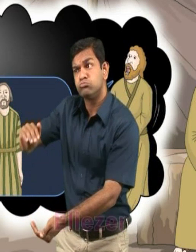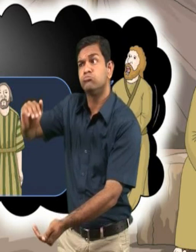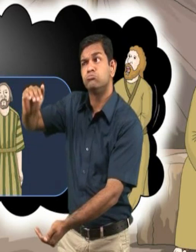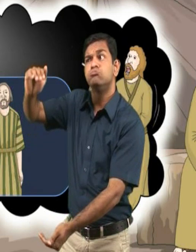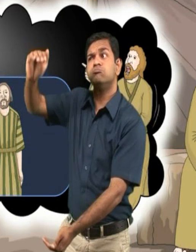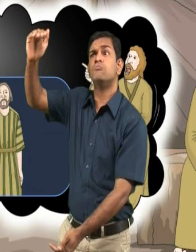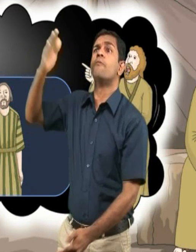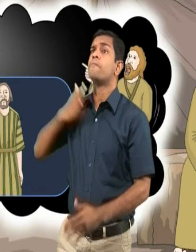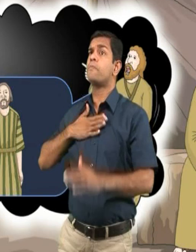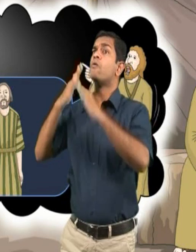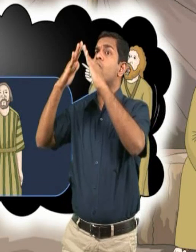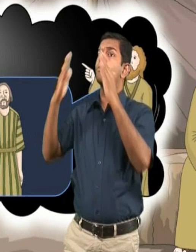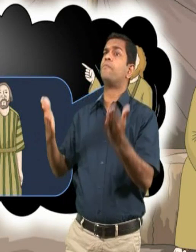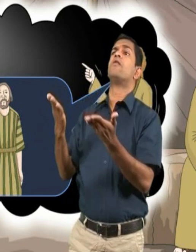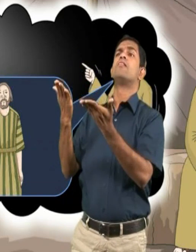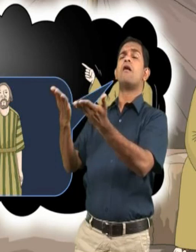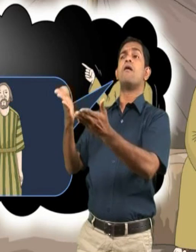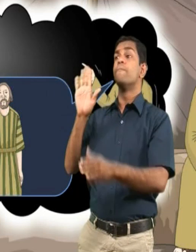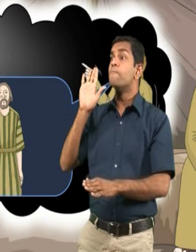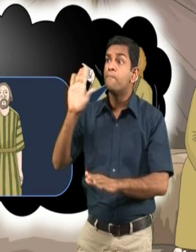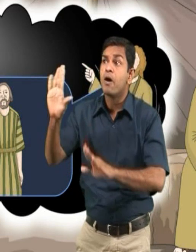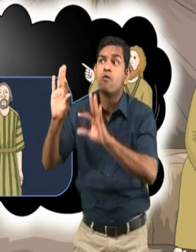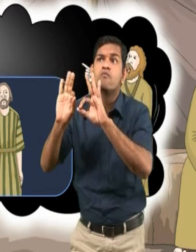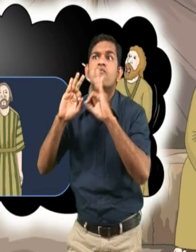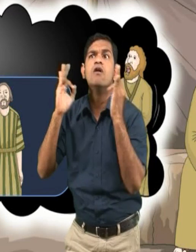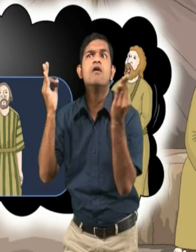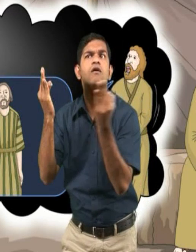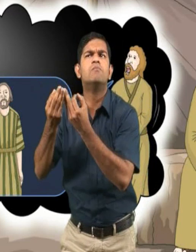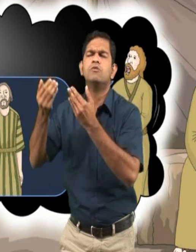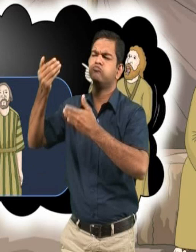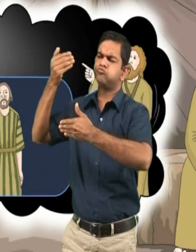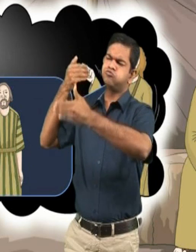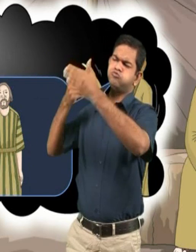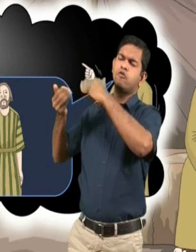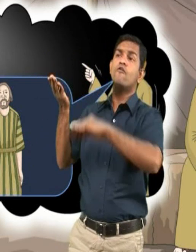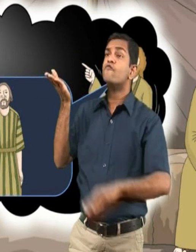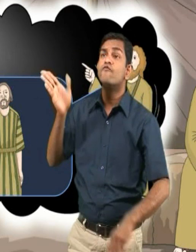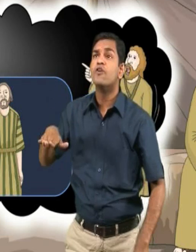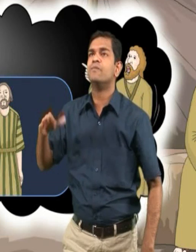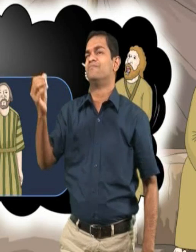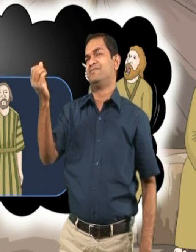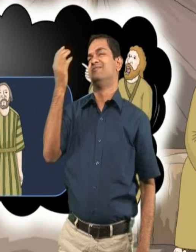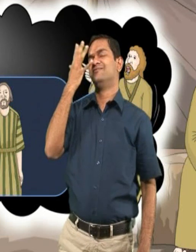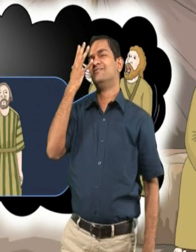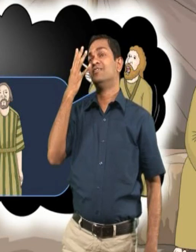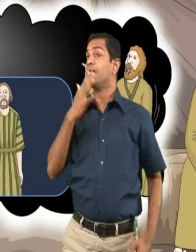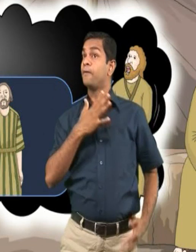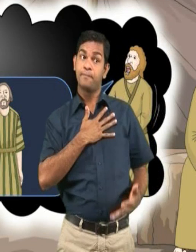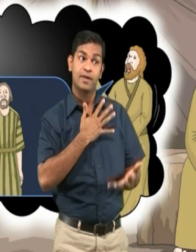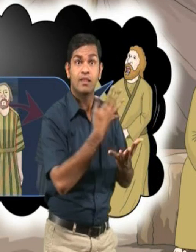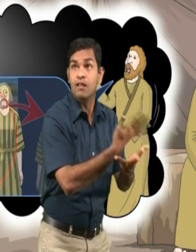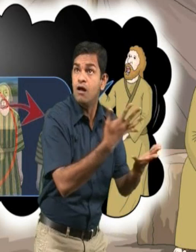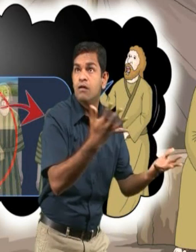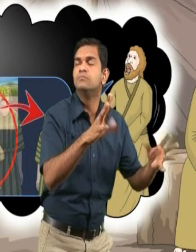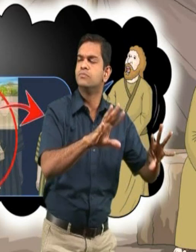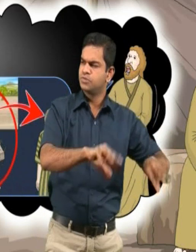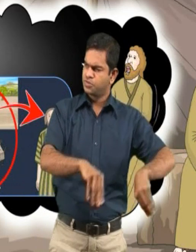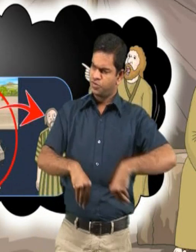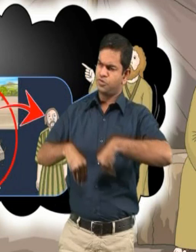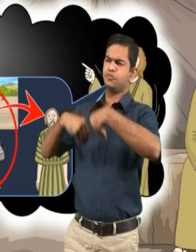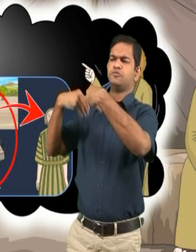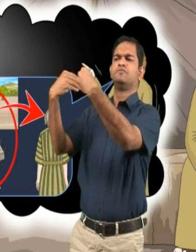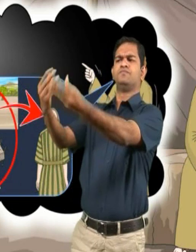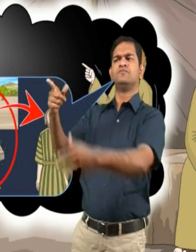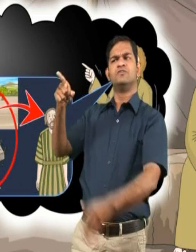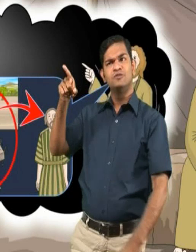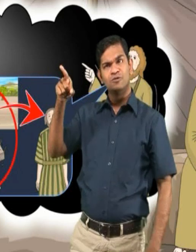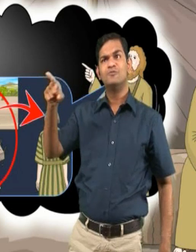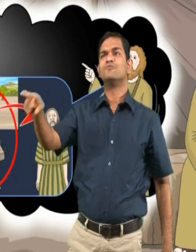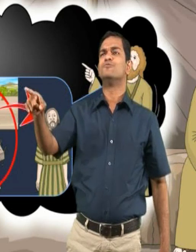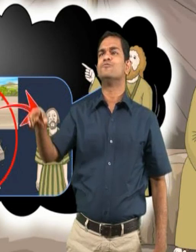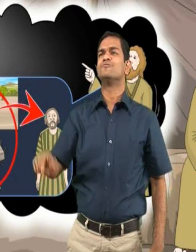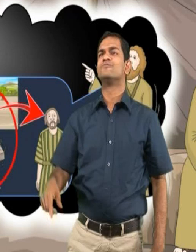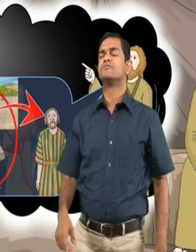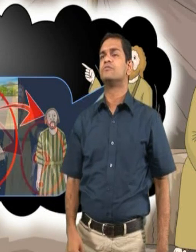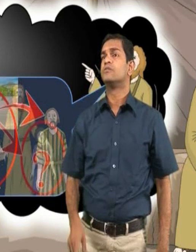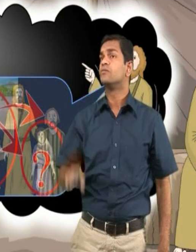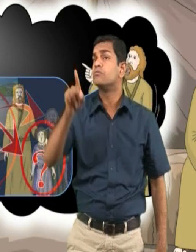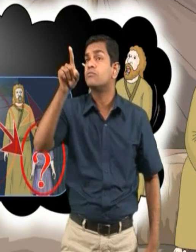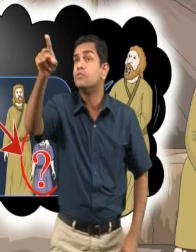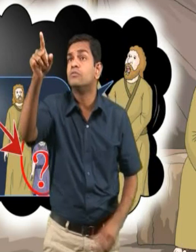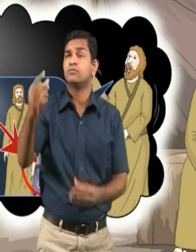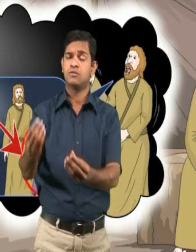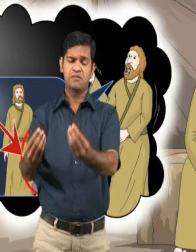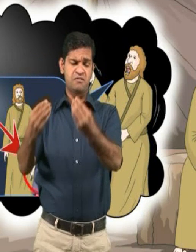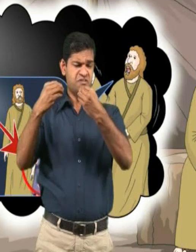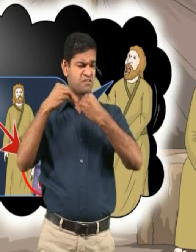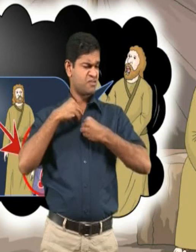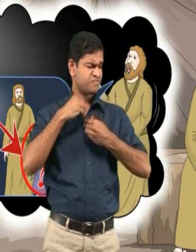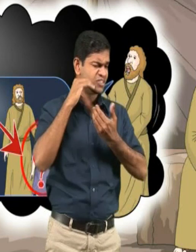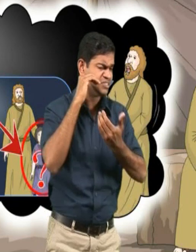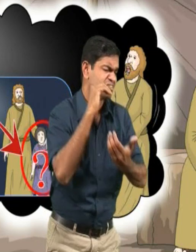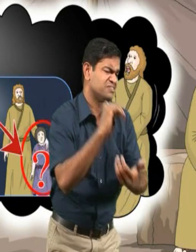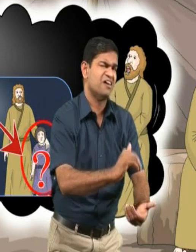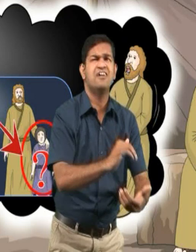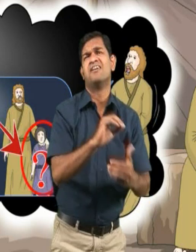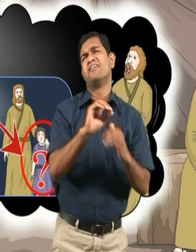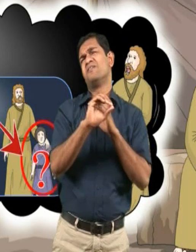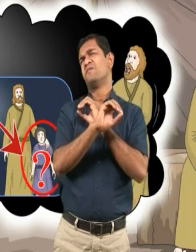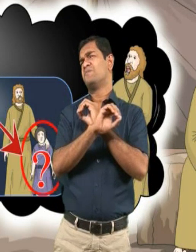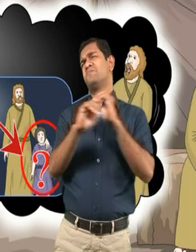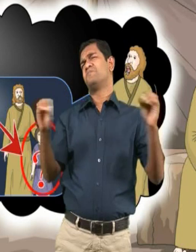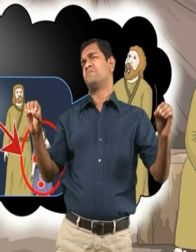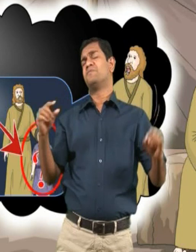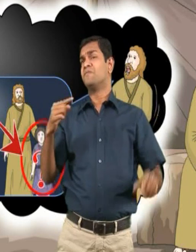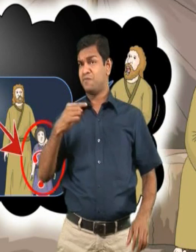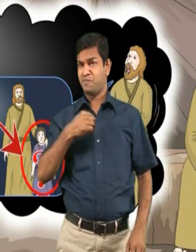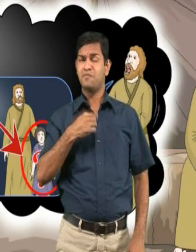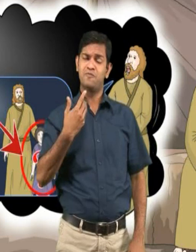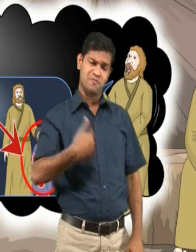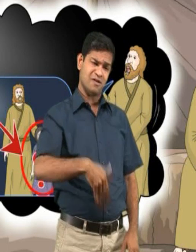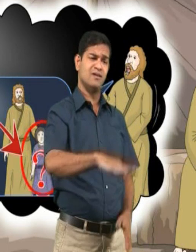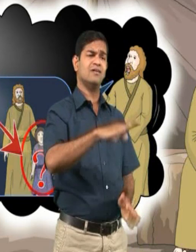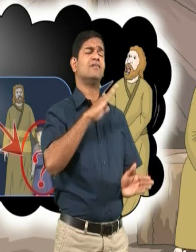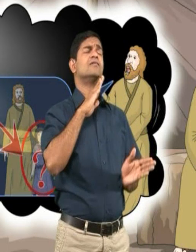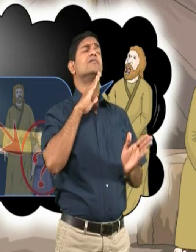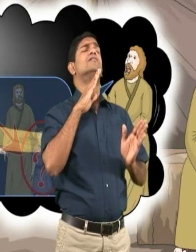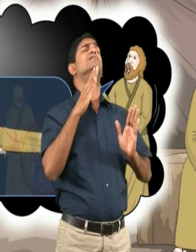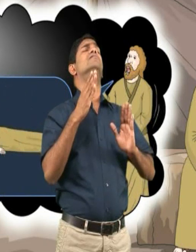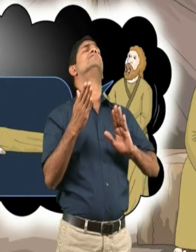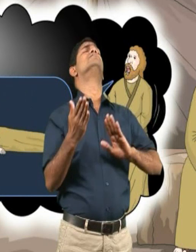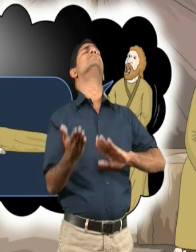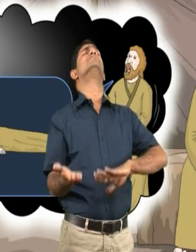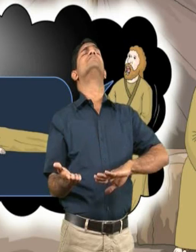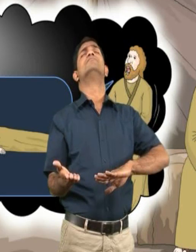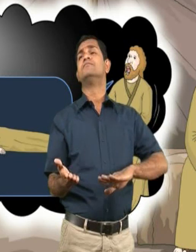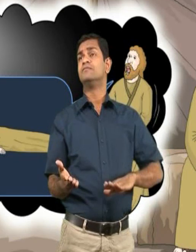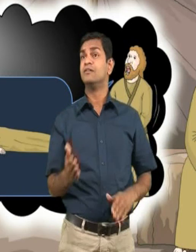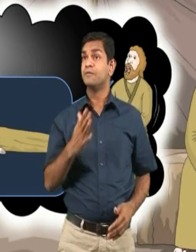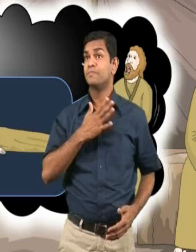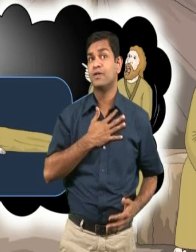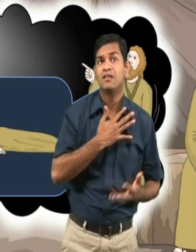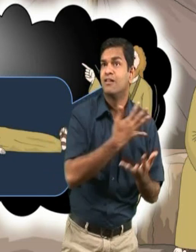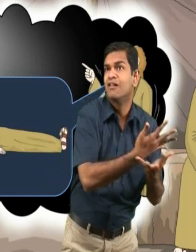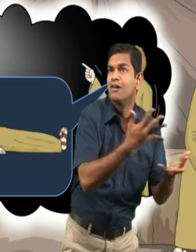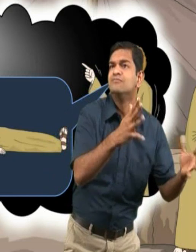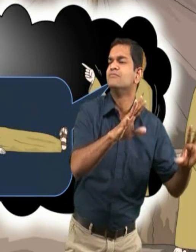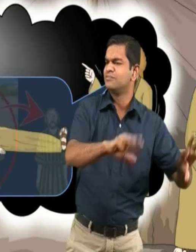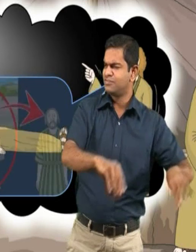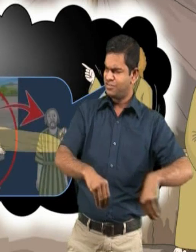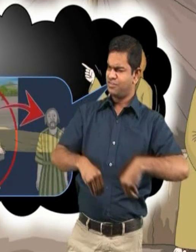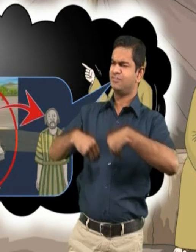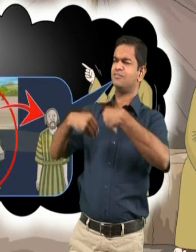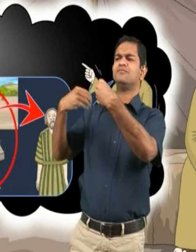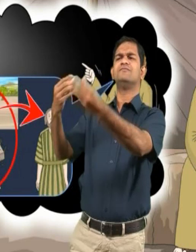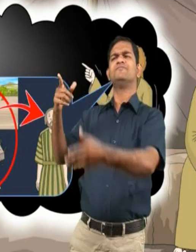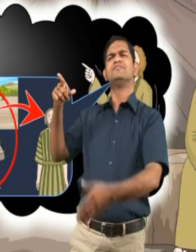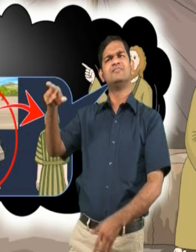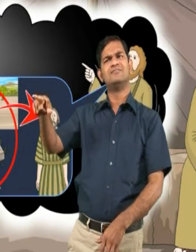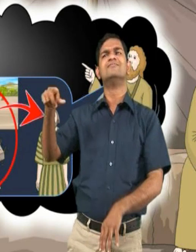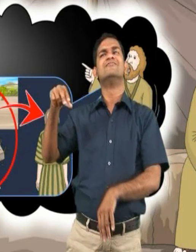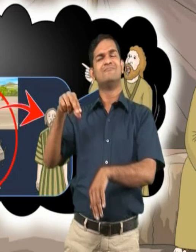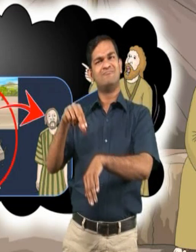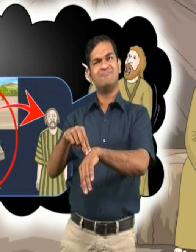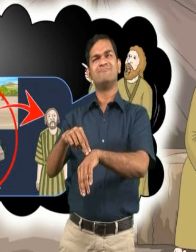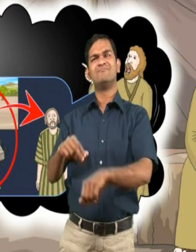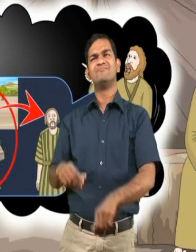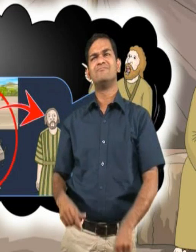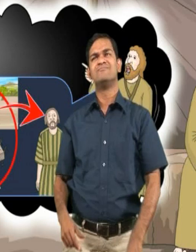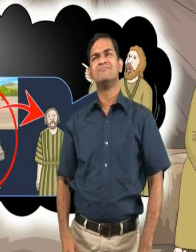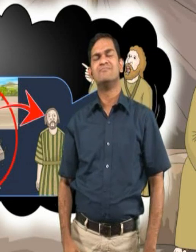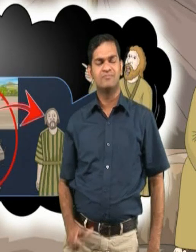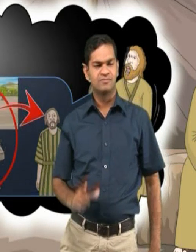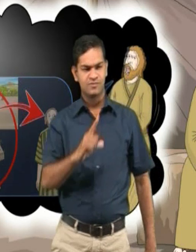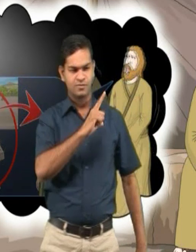Abram continued, “Behold, You have given me no offspring, so a servant in my household will be my heir.”